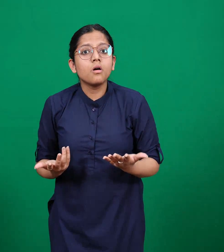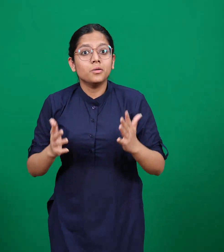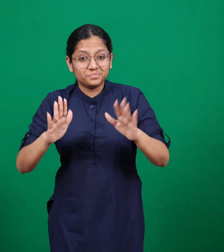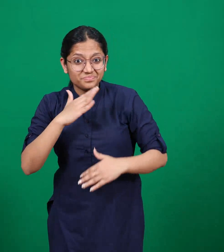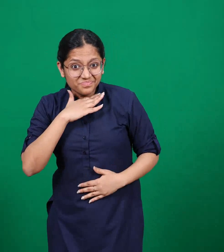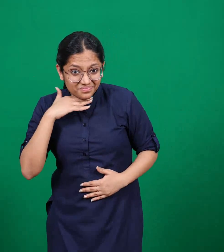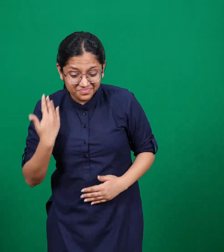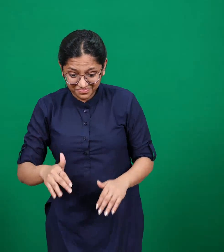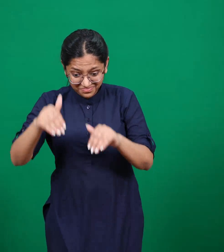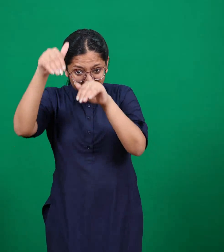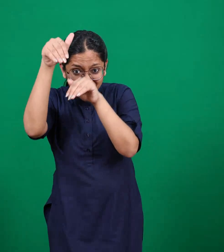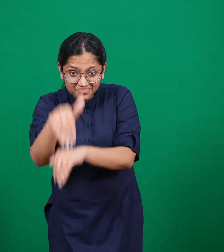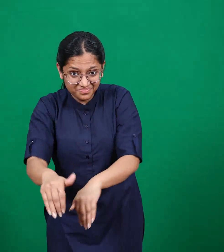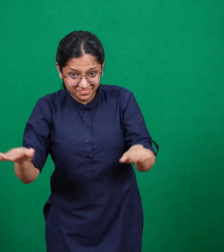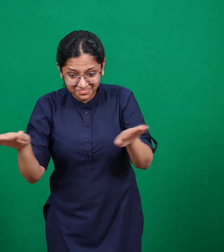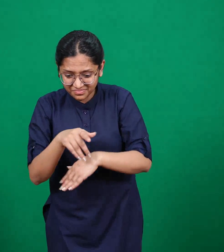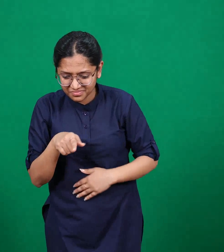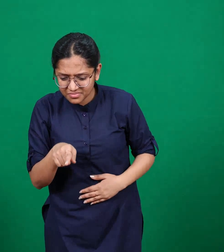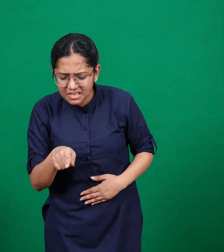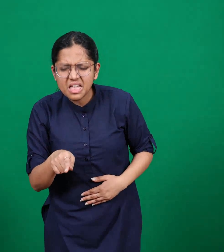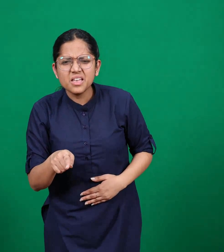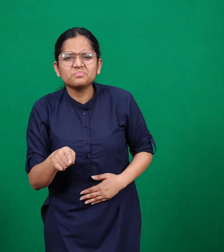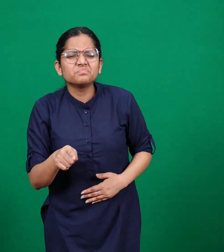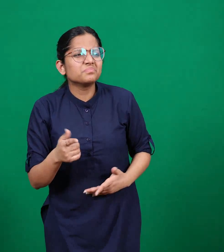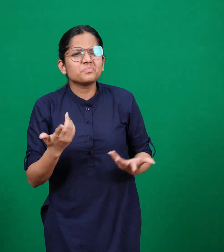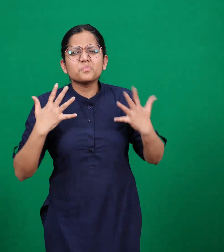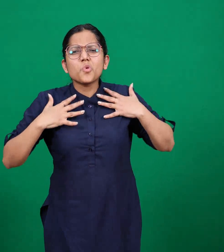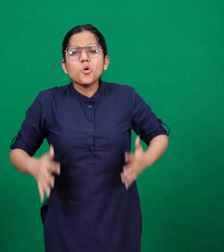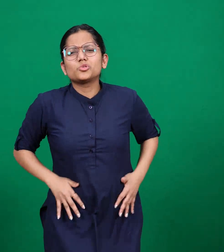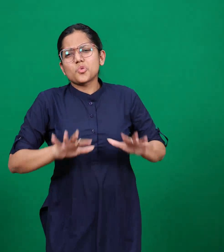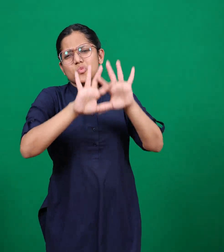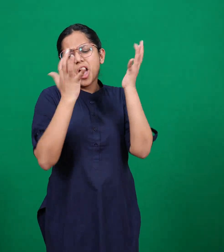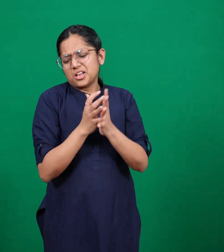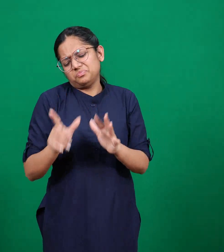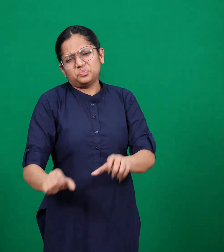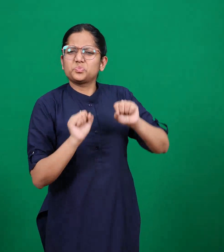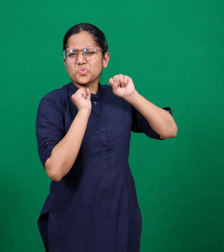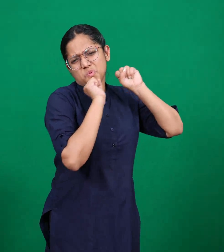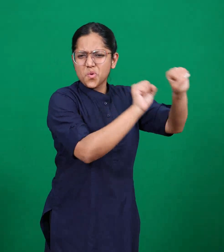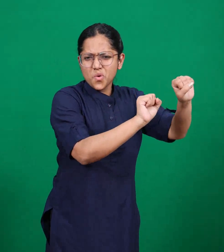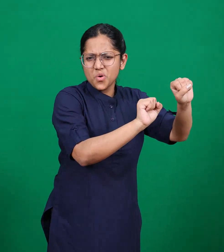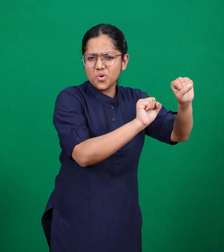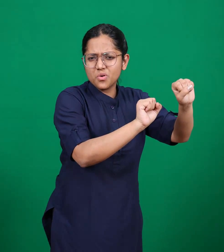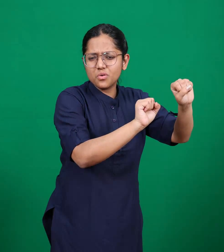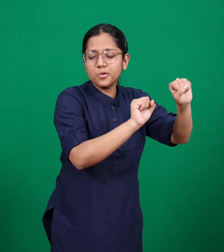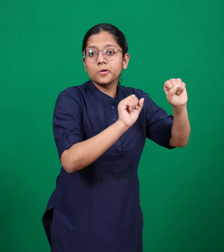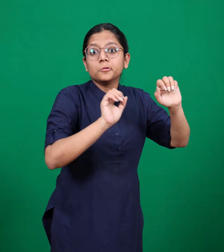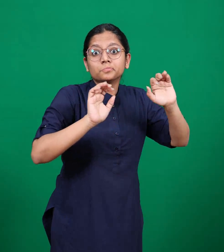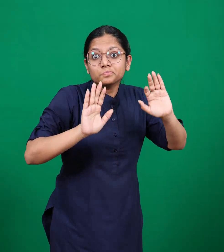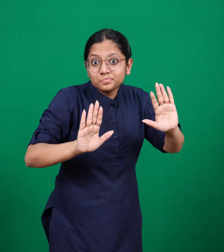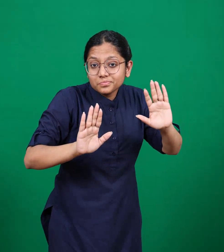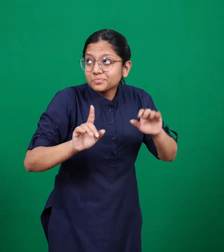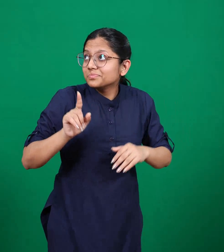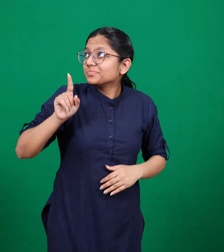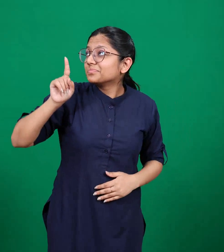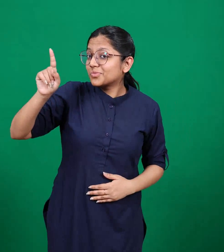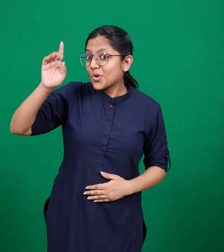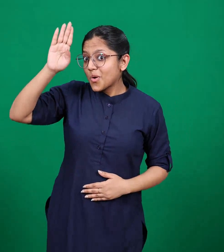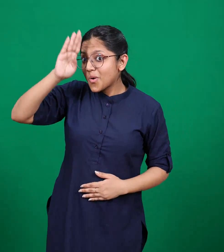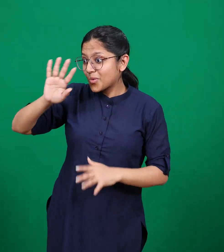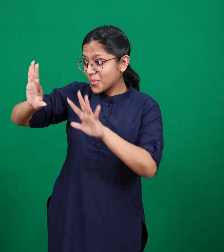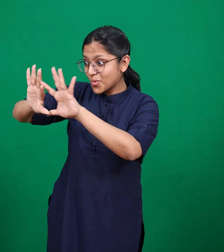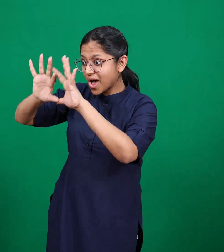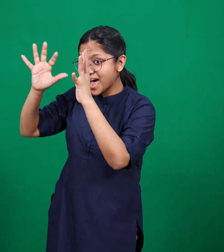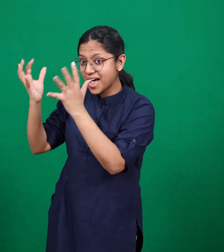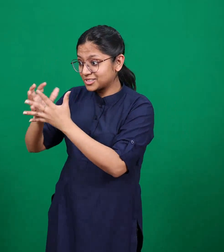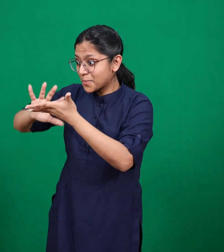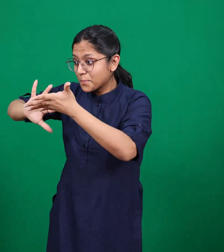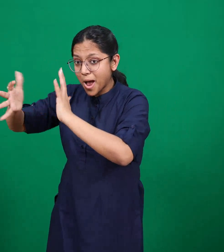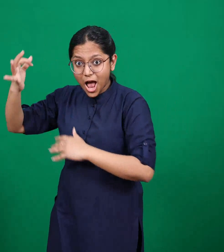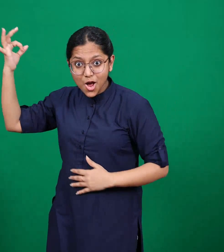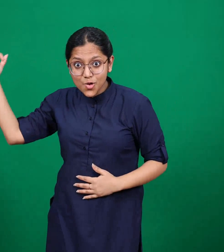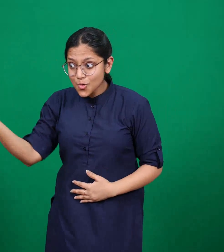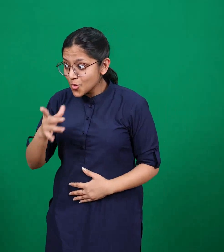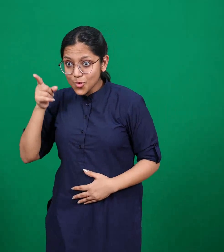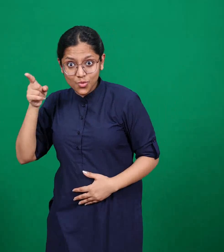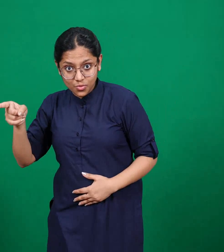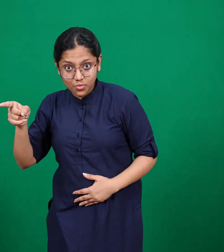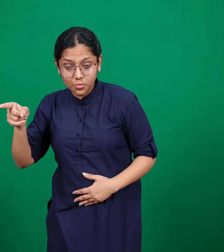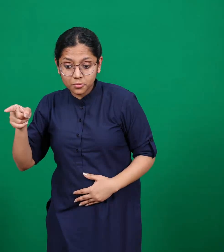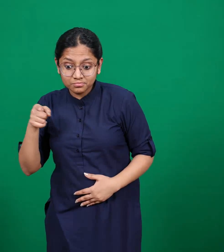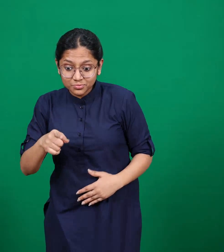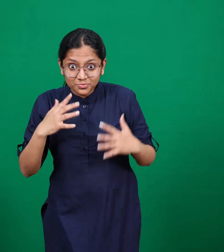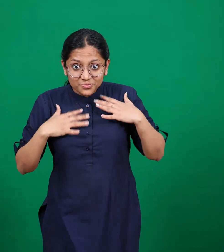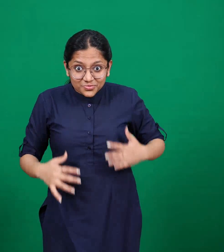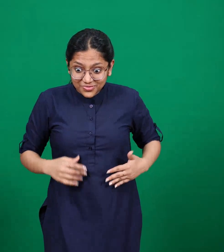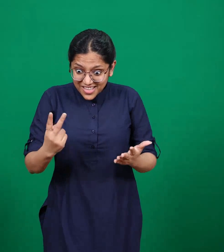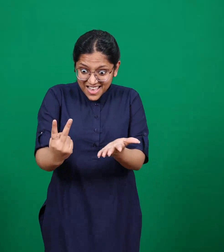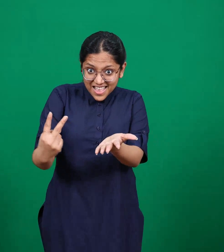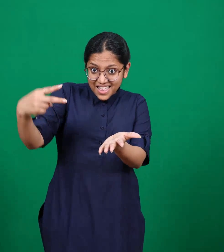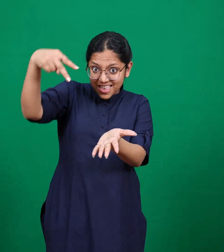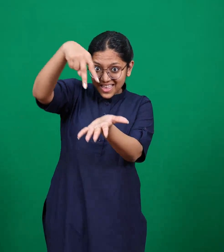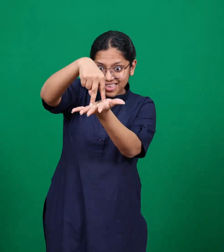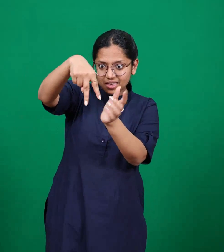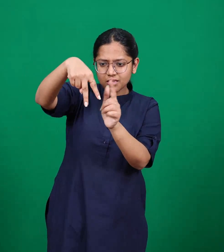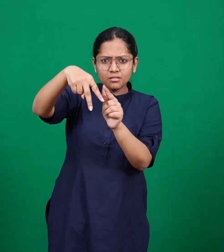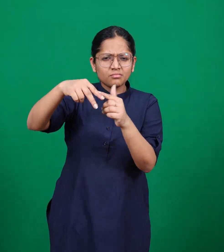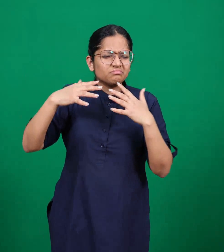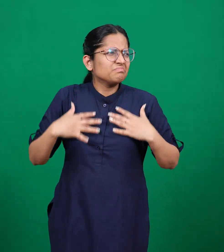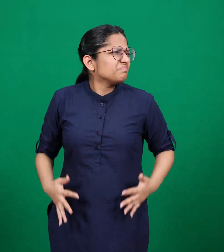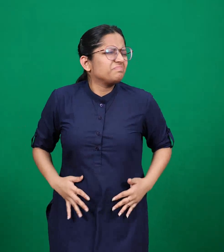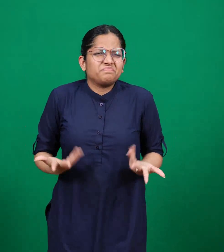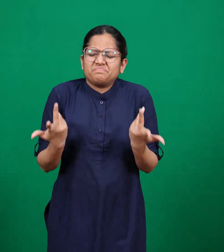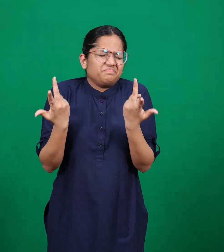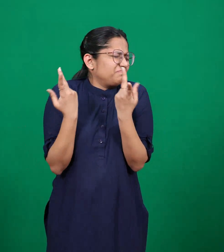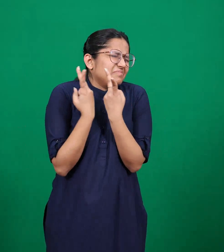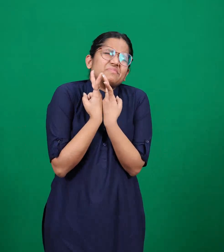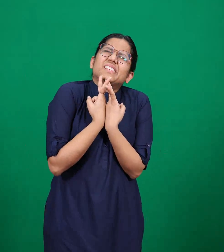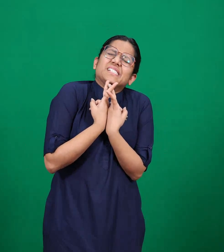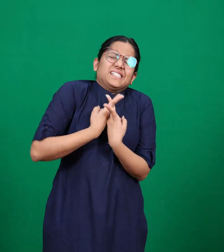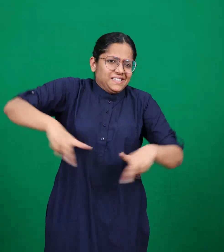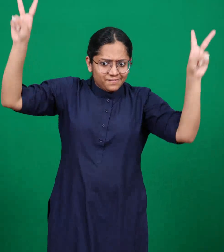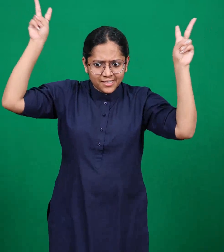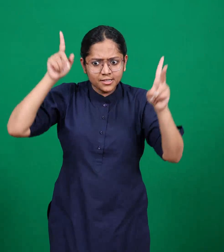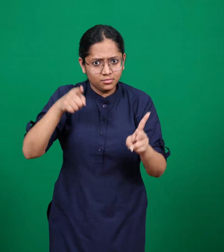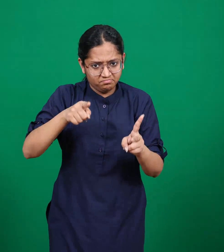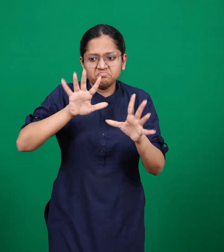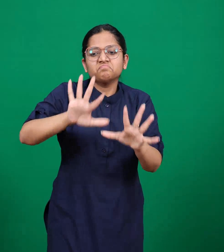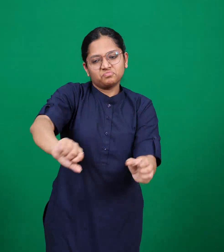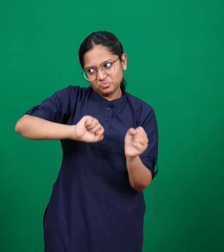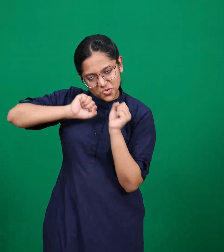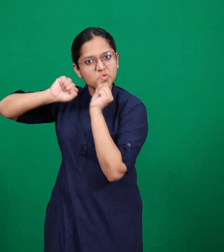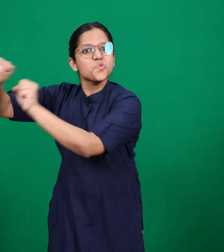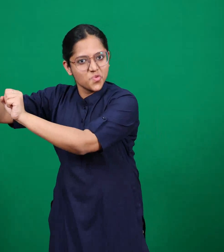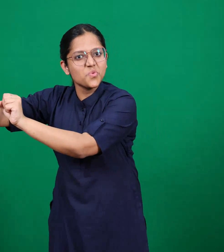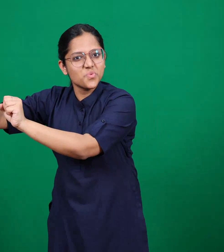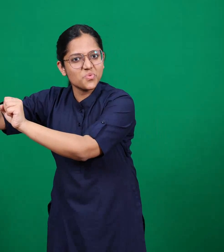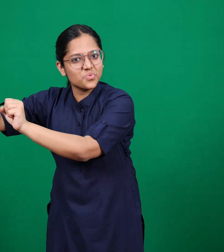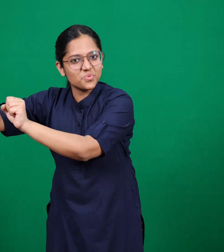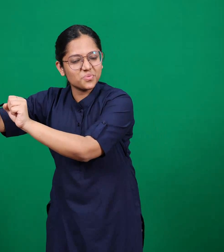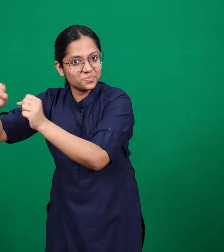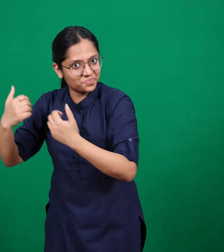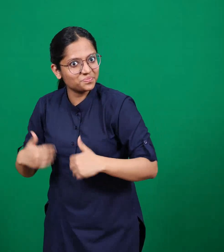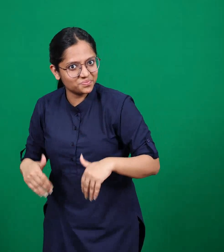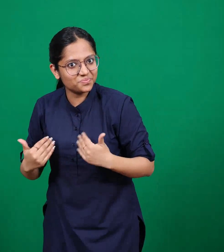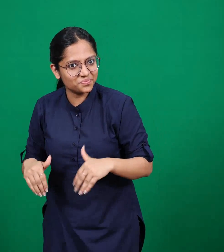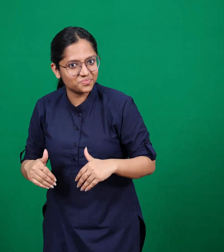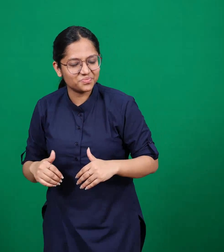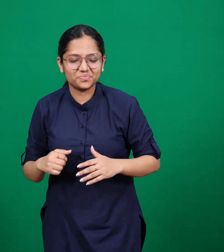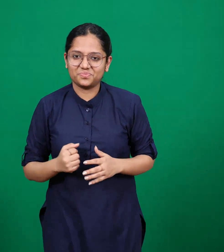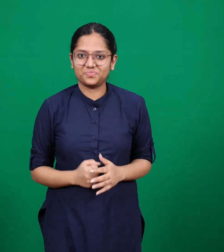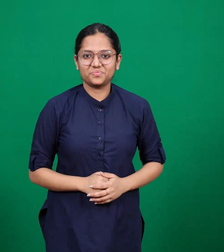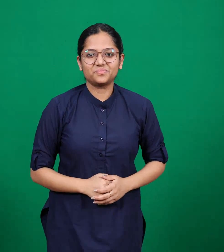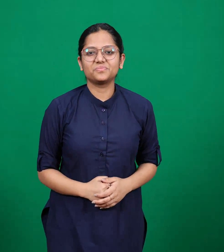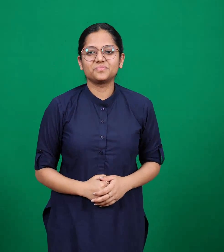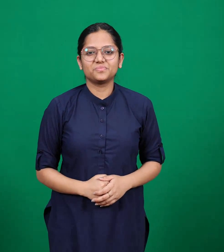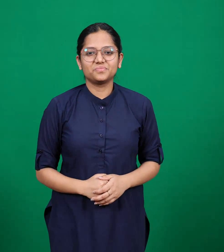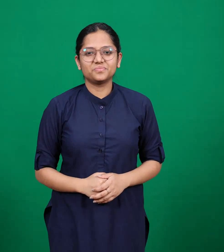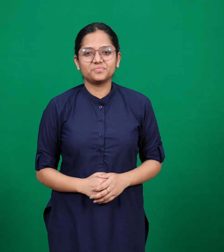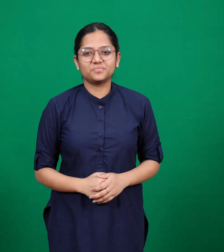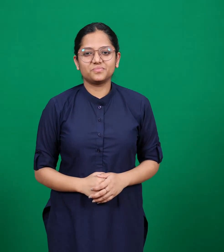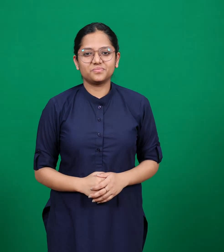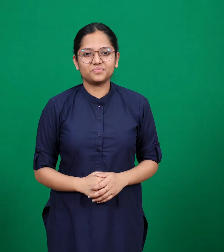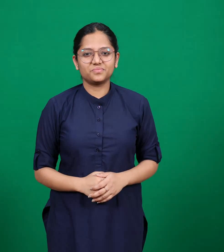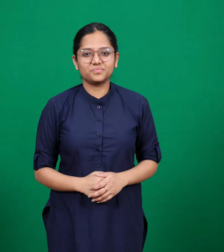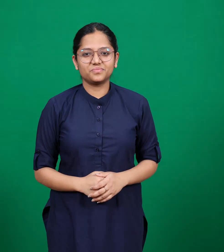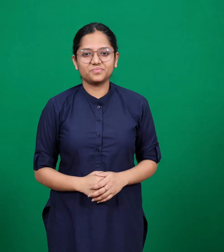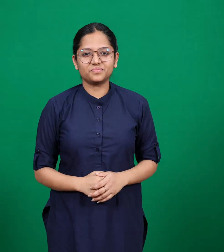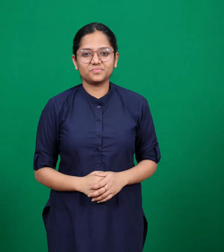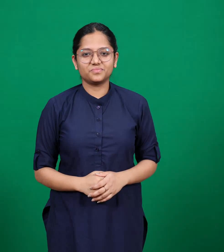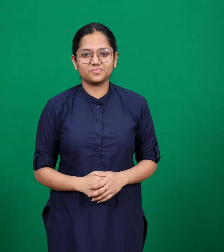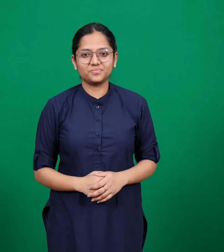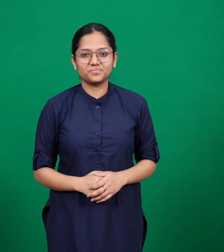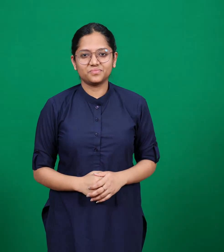it is raised a spiritual body. If there is a natural body, there is also a spiritual body.